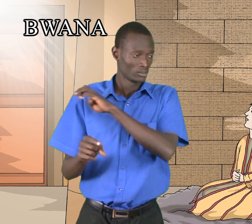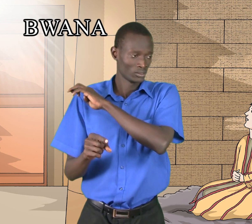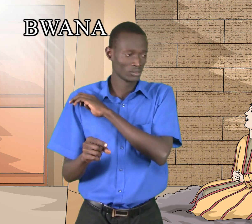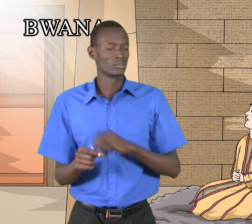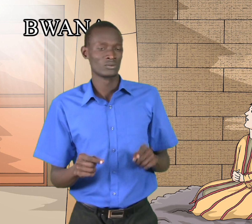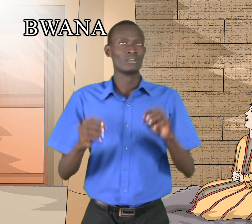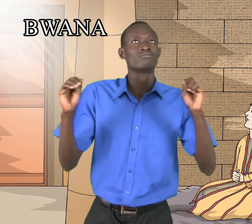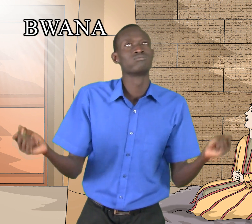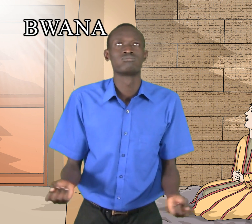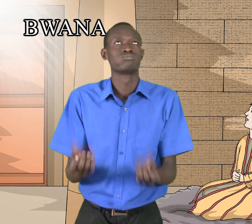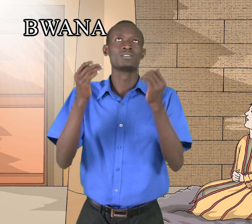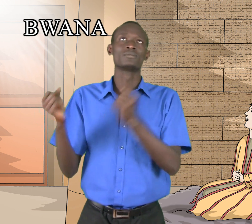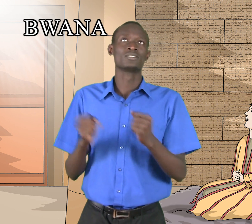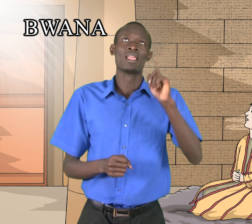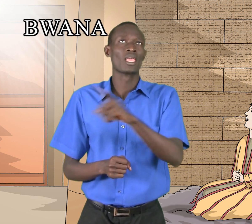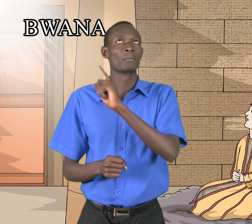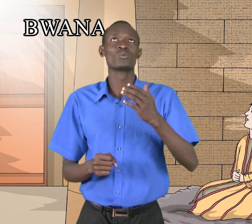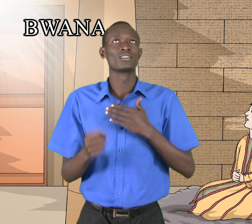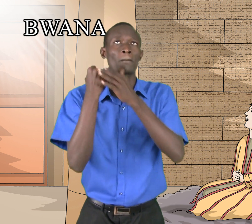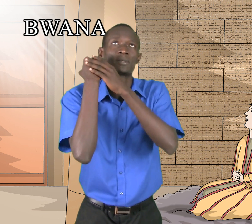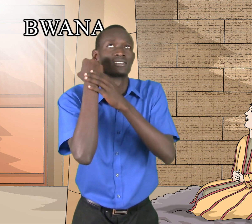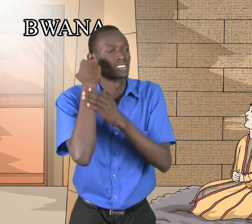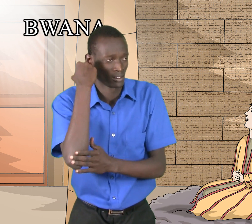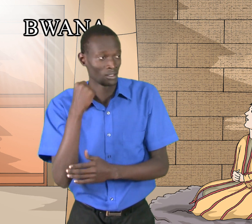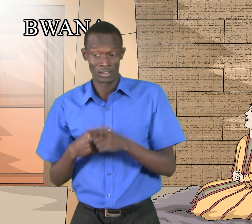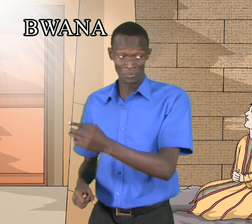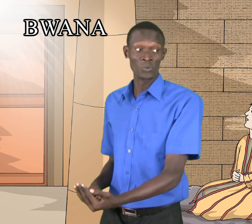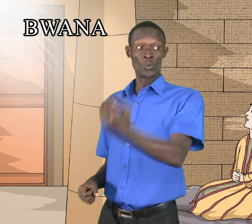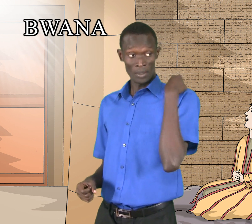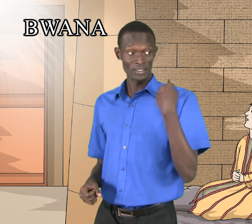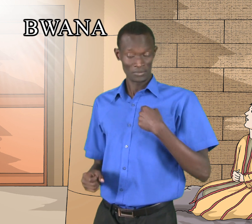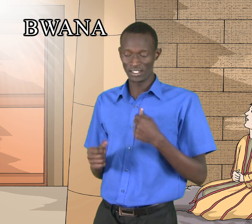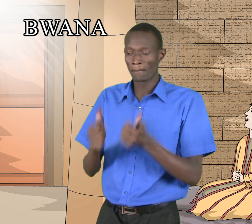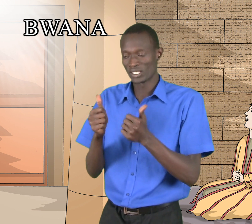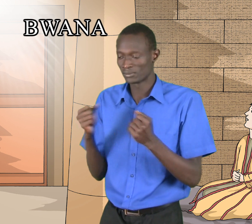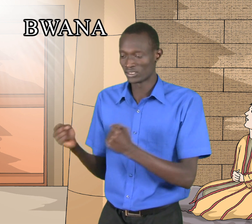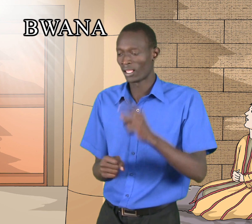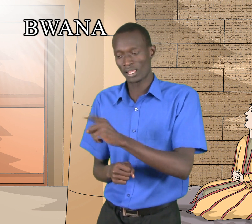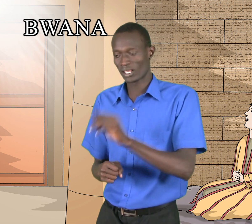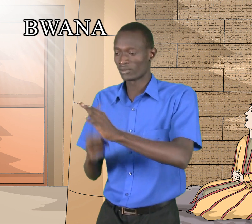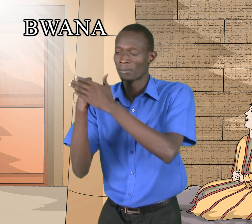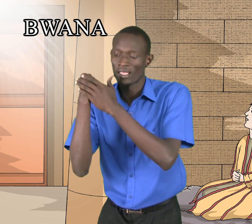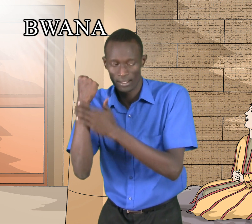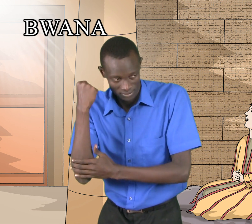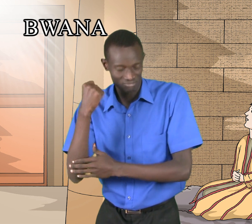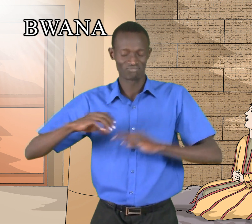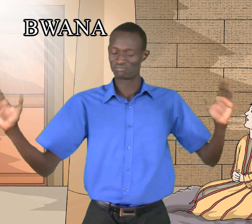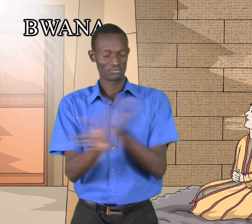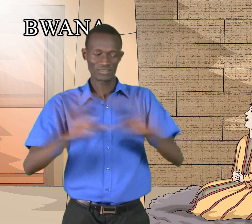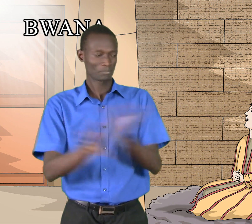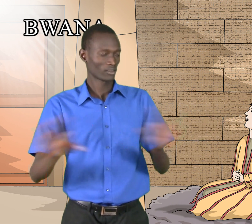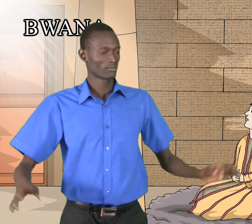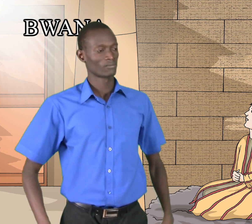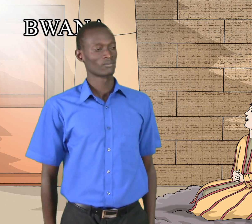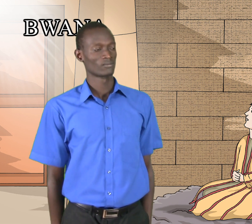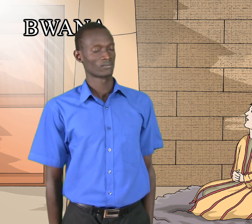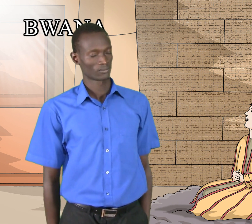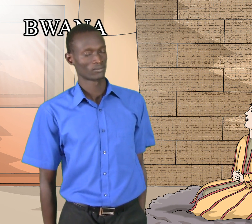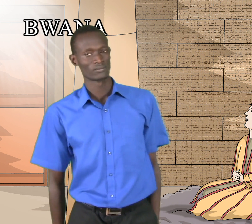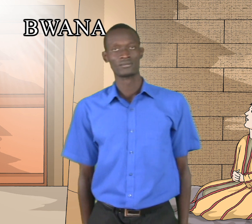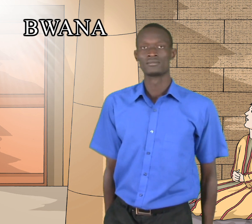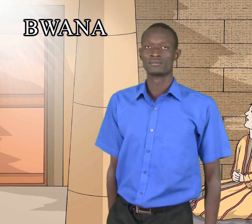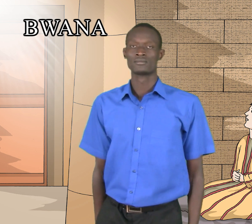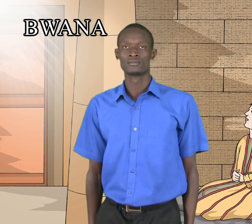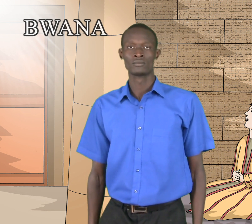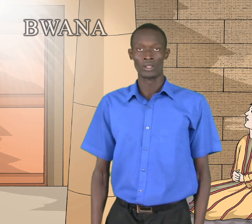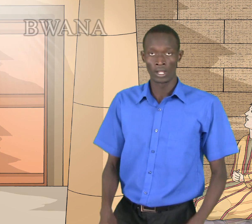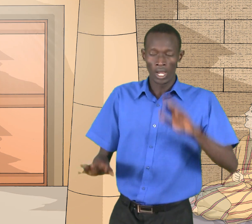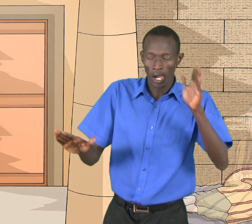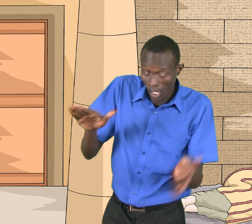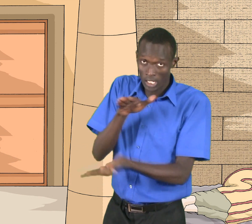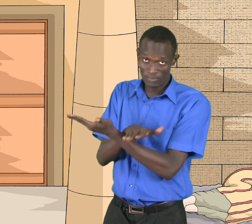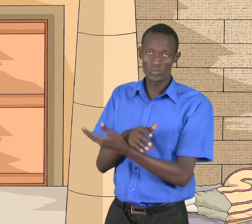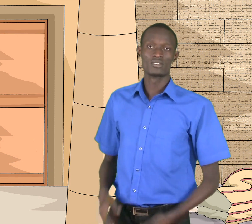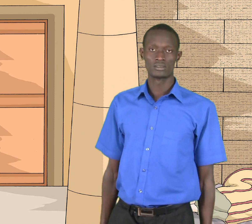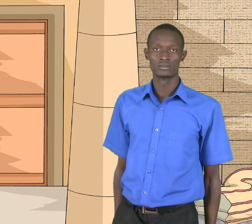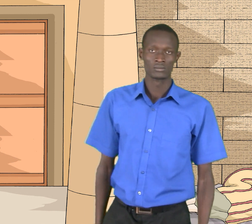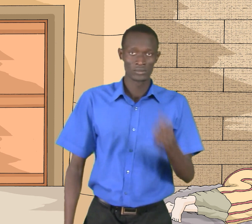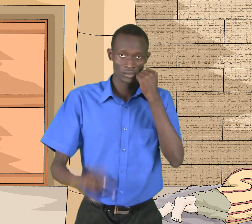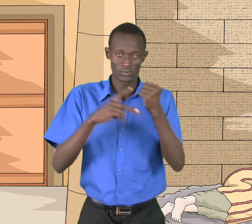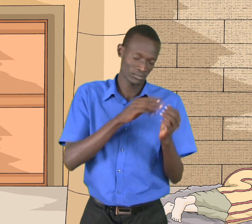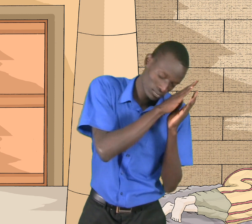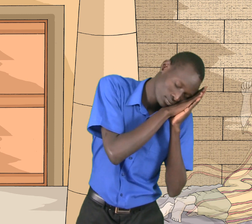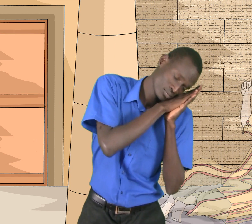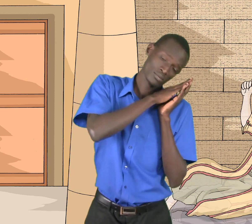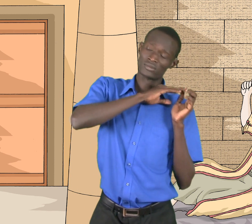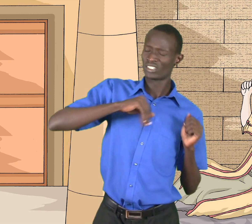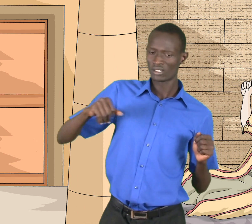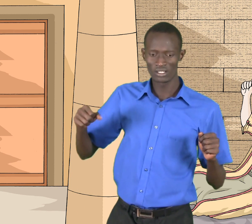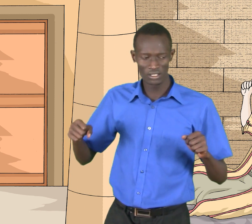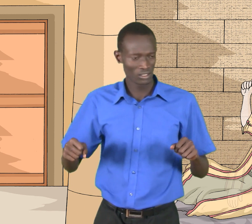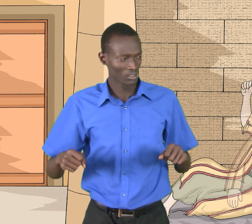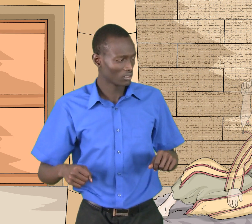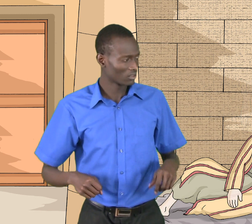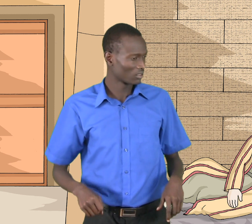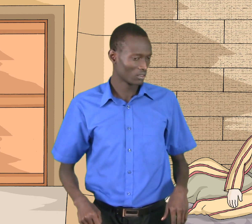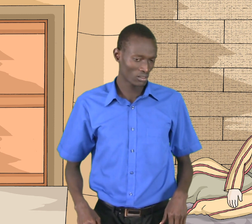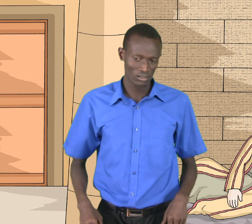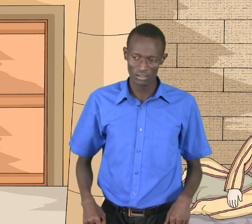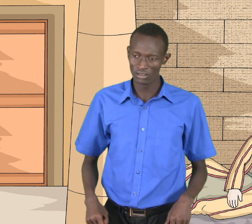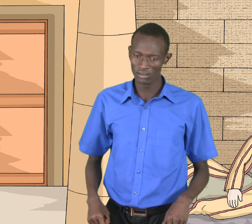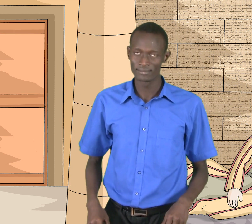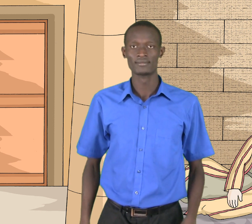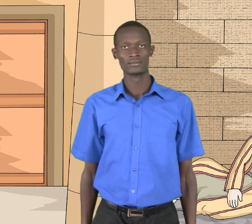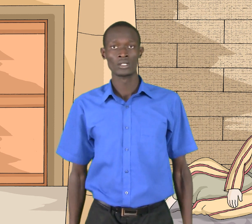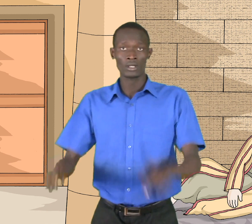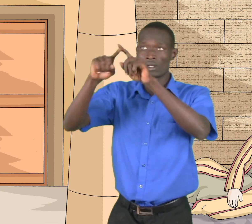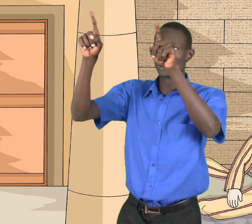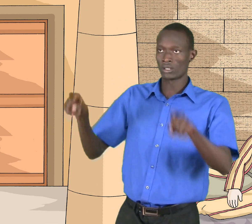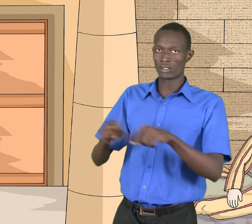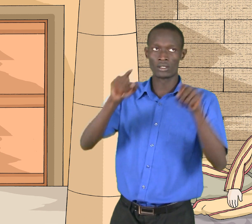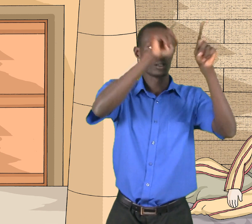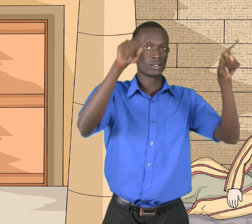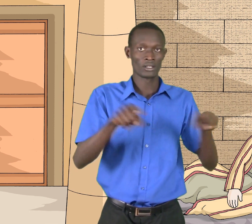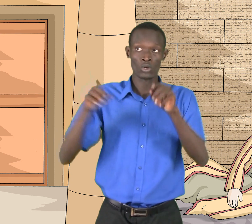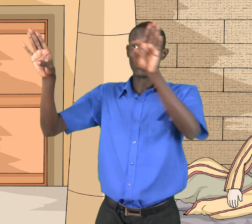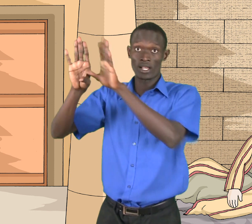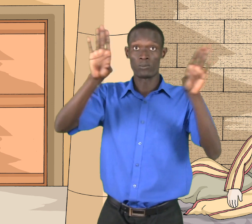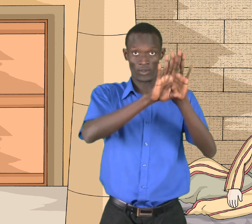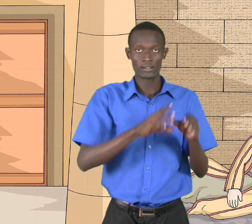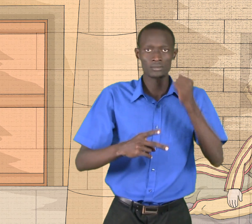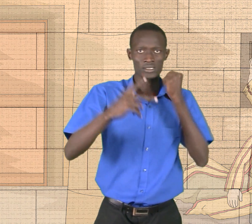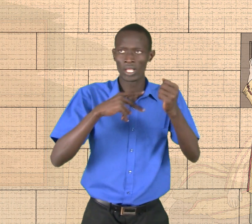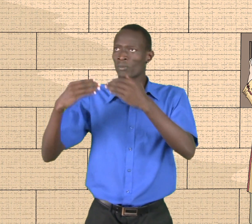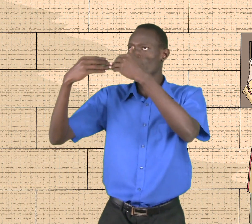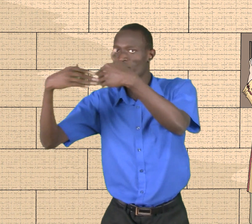Therefore I have sworn to the house of Eli, ‘The iniquity of Eli’s house shall never be atoned for by sacrifice or offering.’” Samuel lay down until the morning;